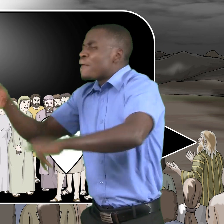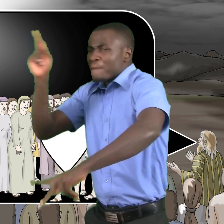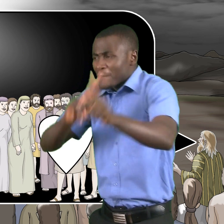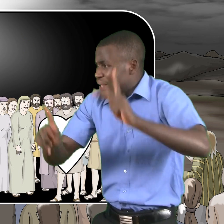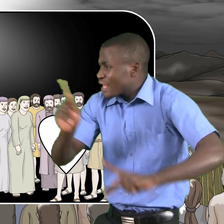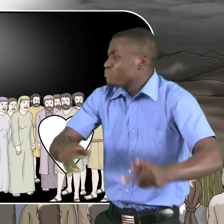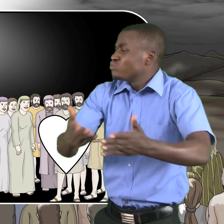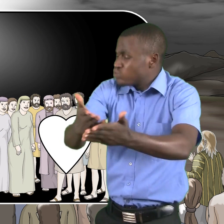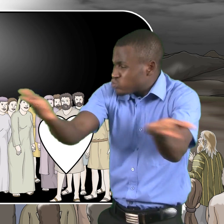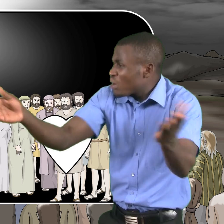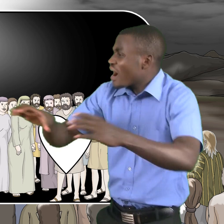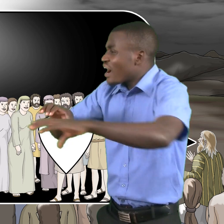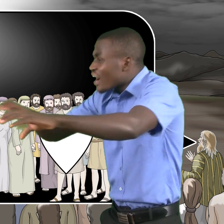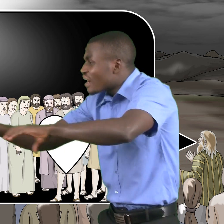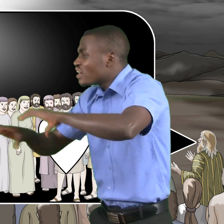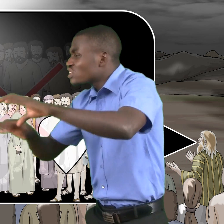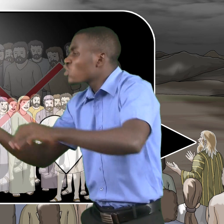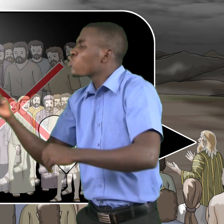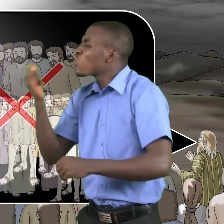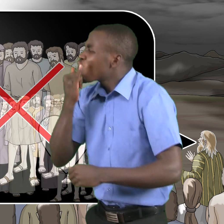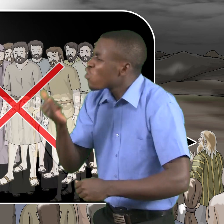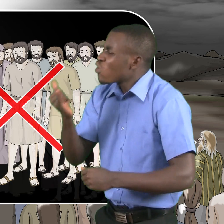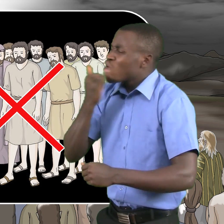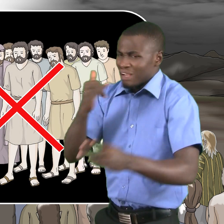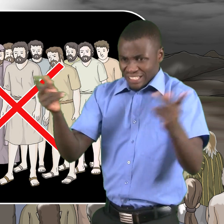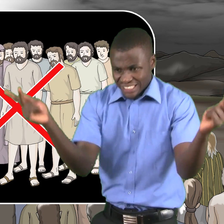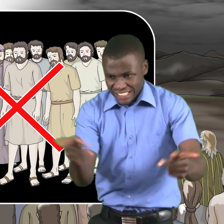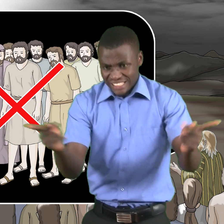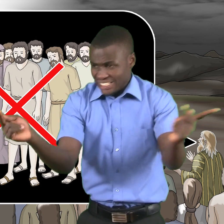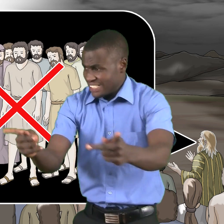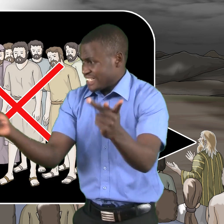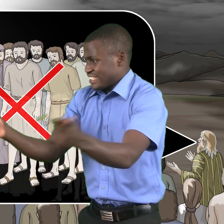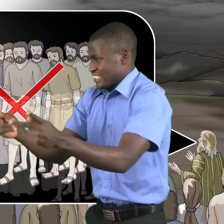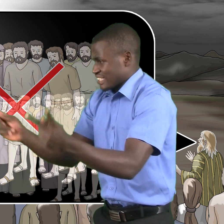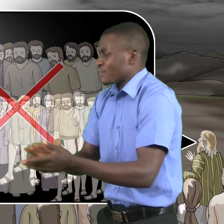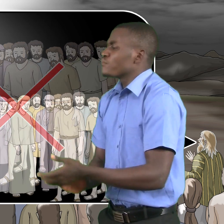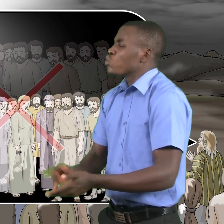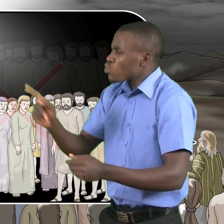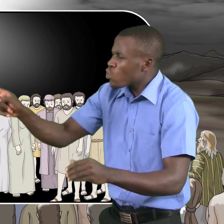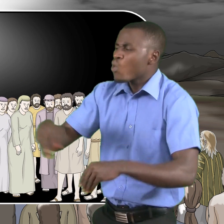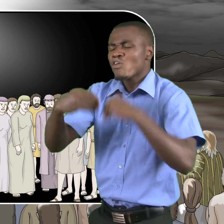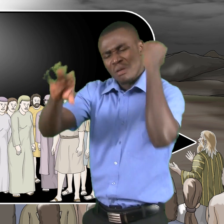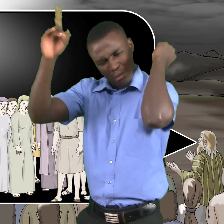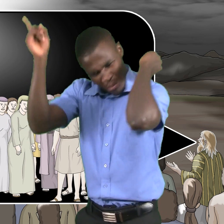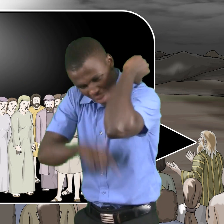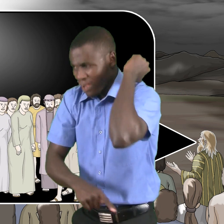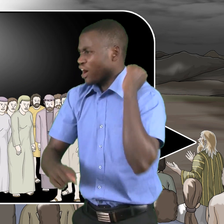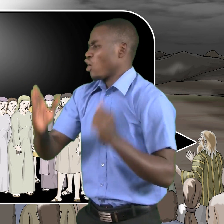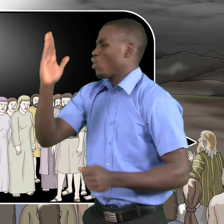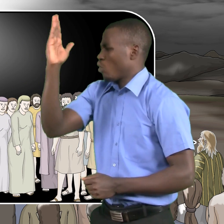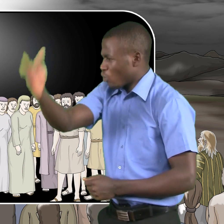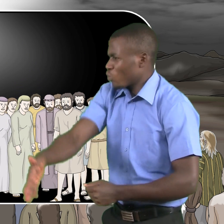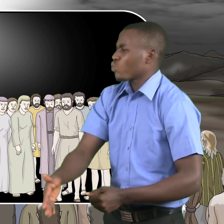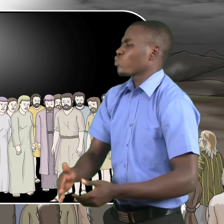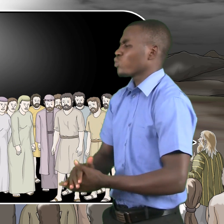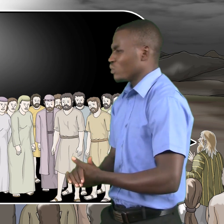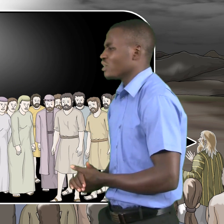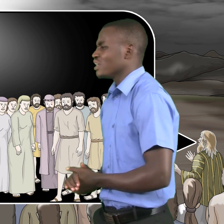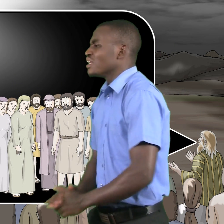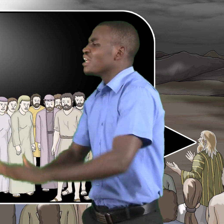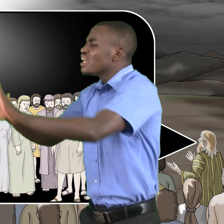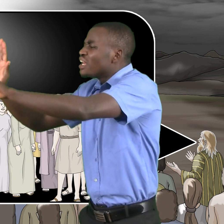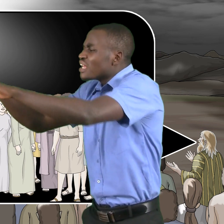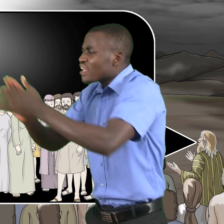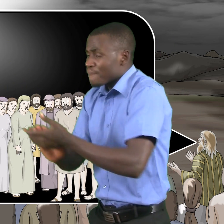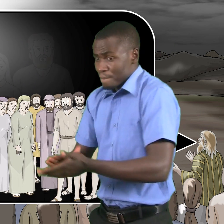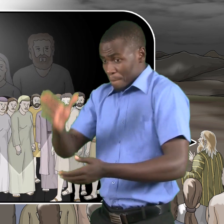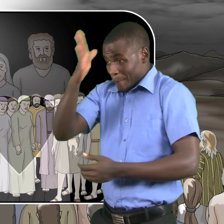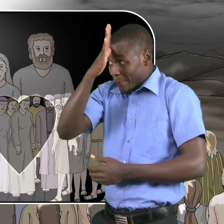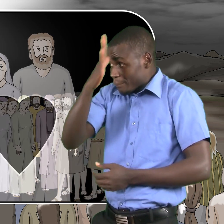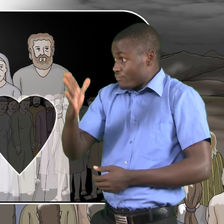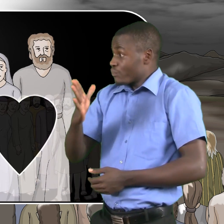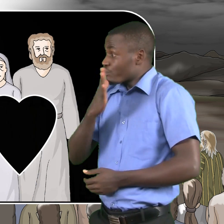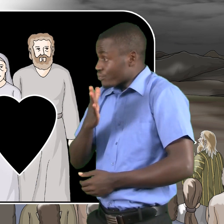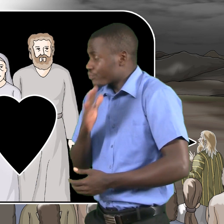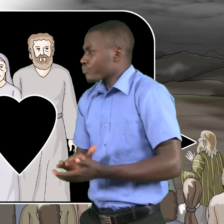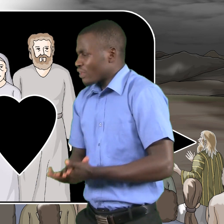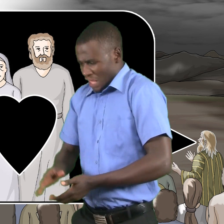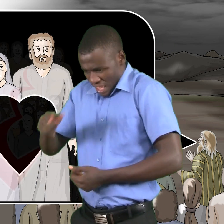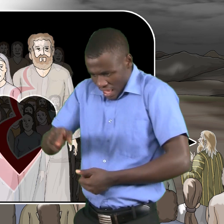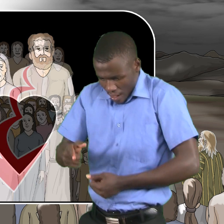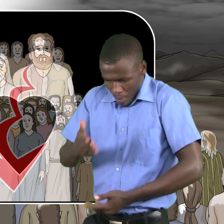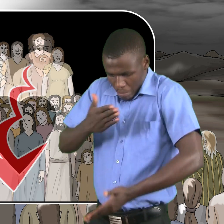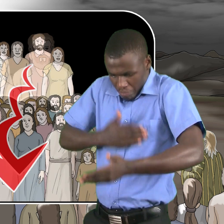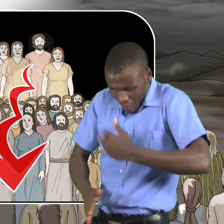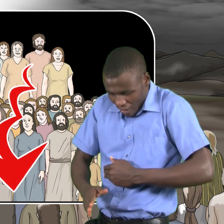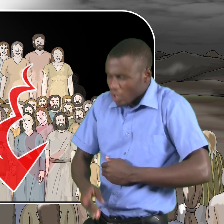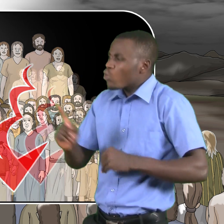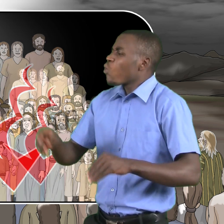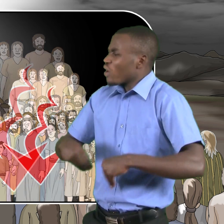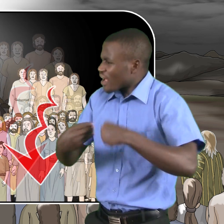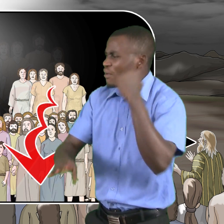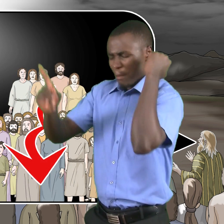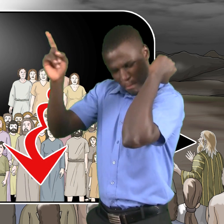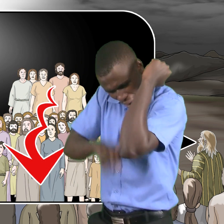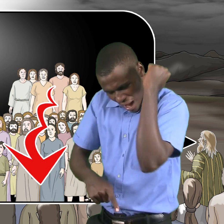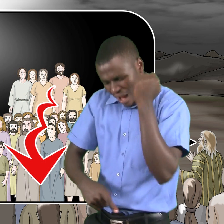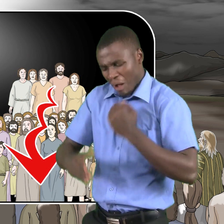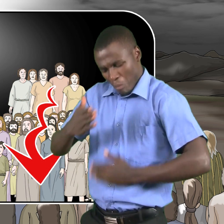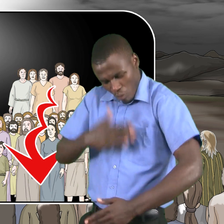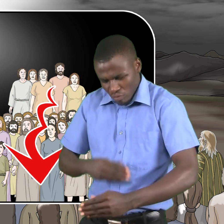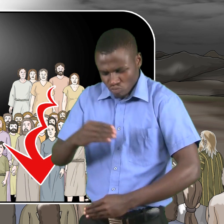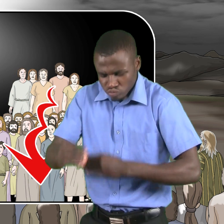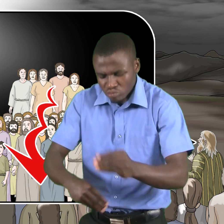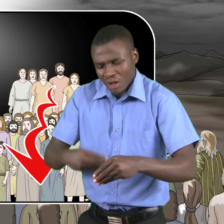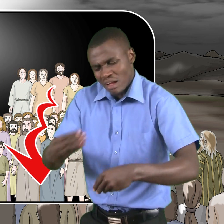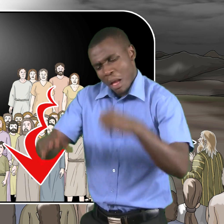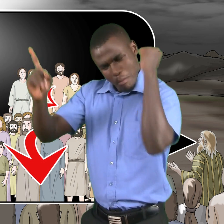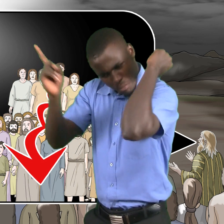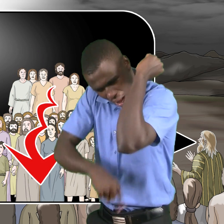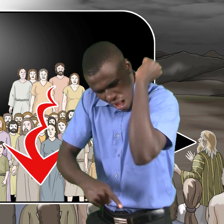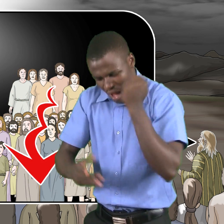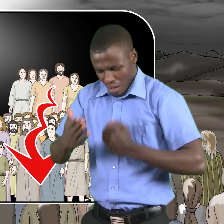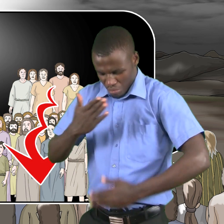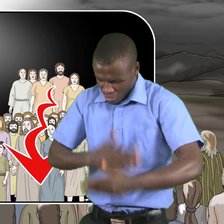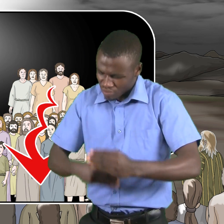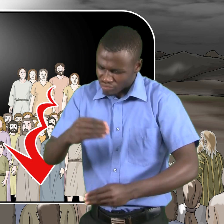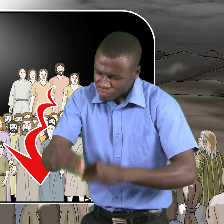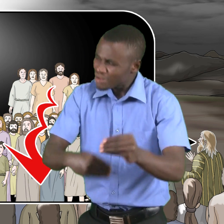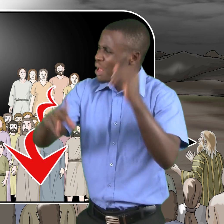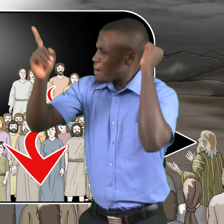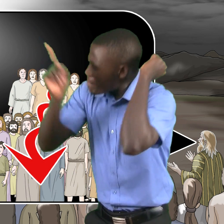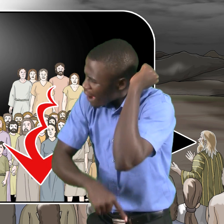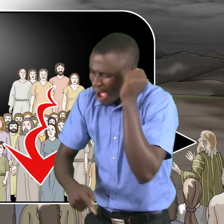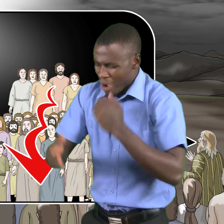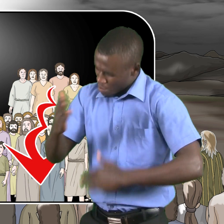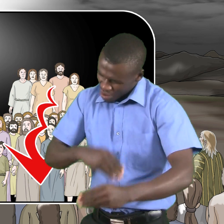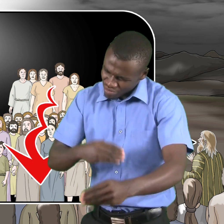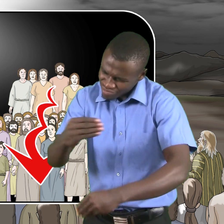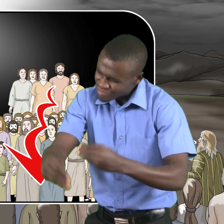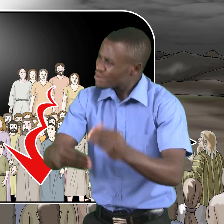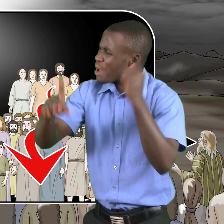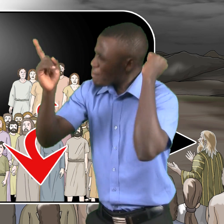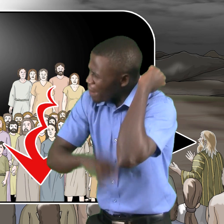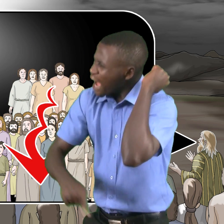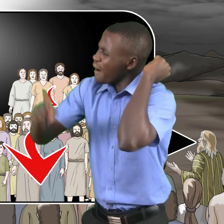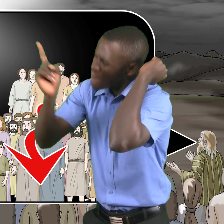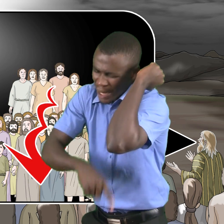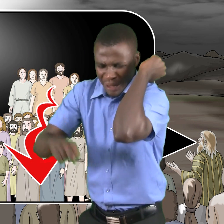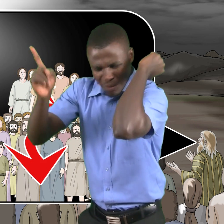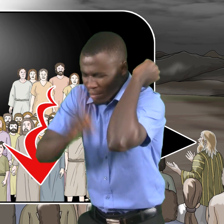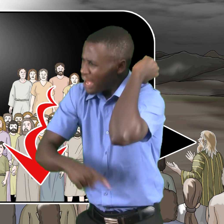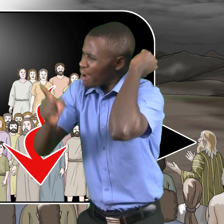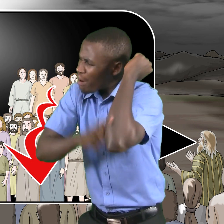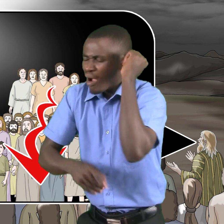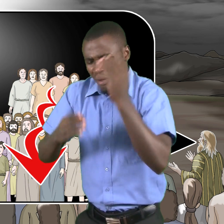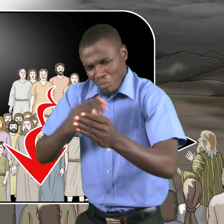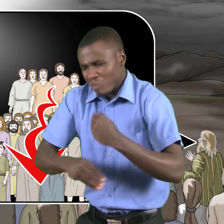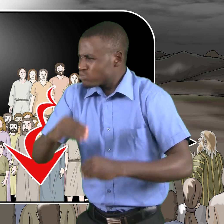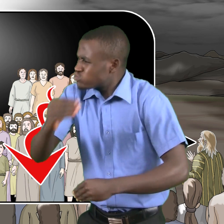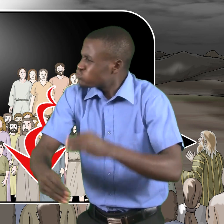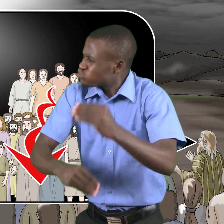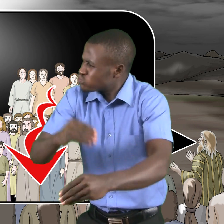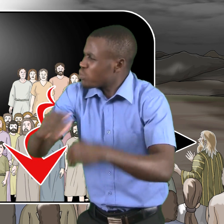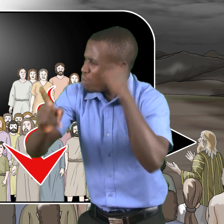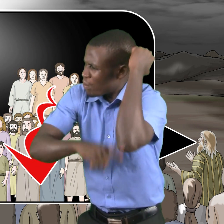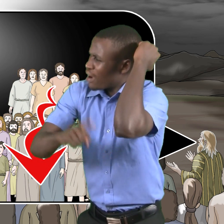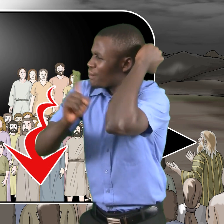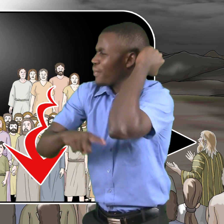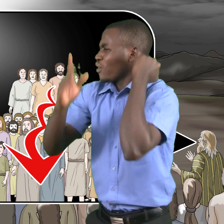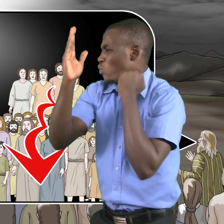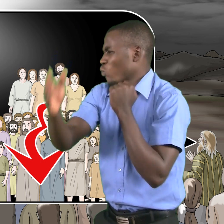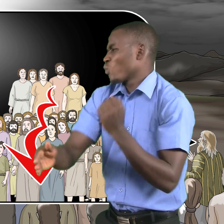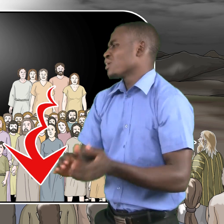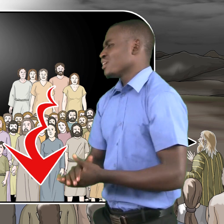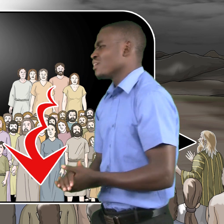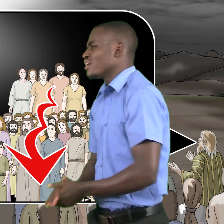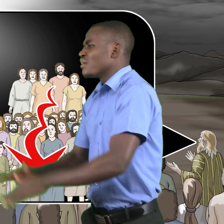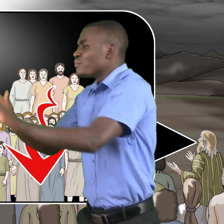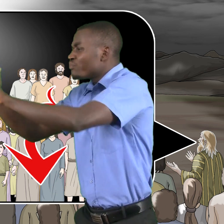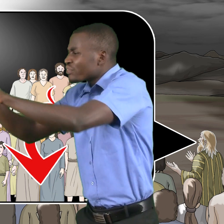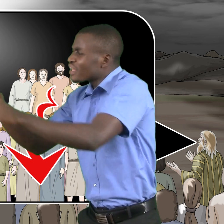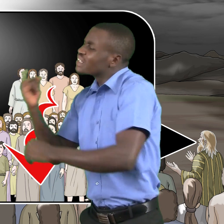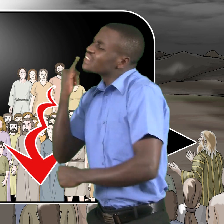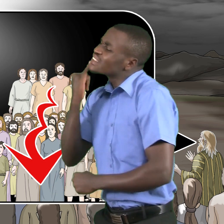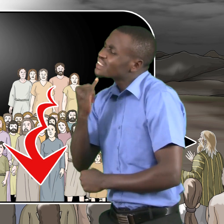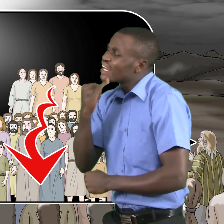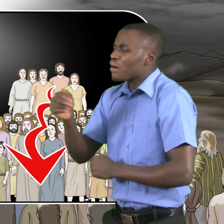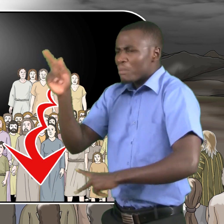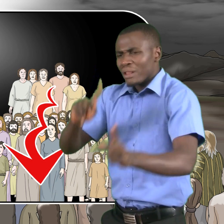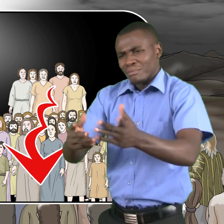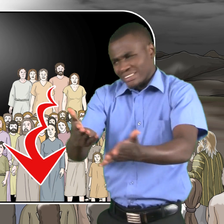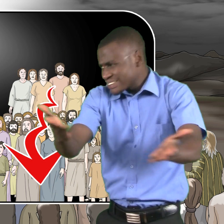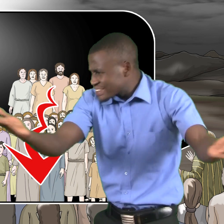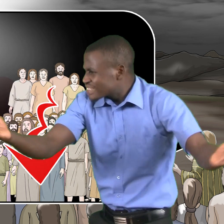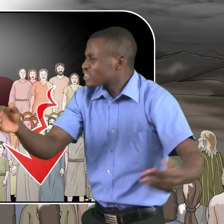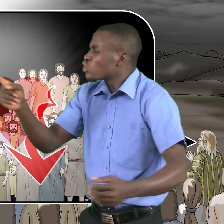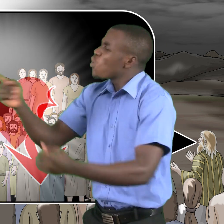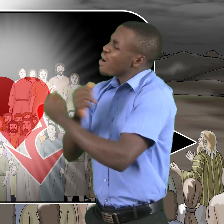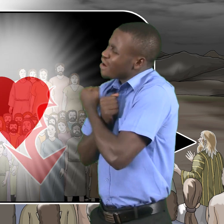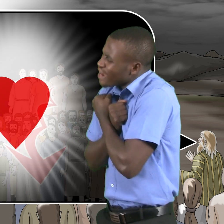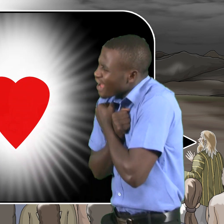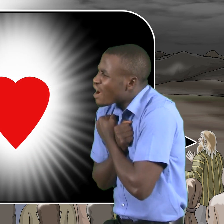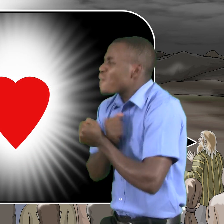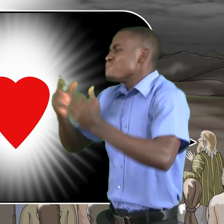Yet He will by no means leave the guilty unpunished; He will visit the iniquity of the fathers upon their children to the third and fourth generation.’